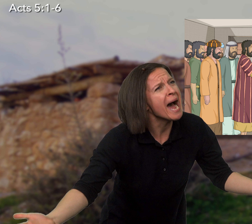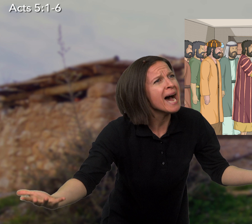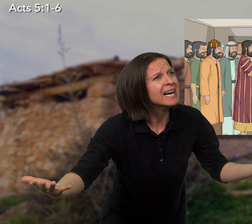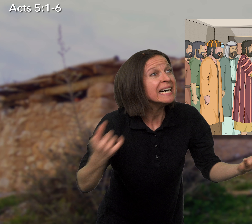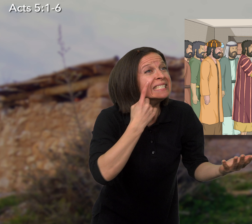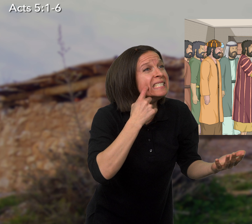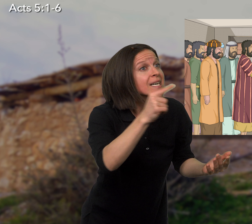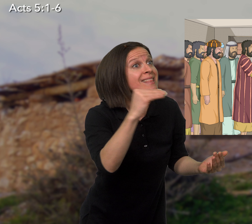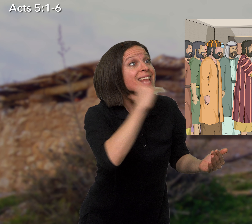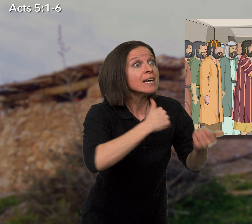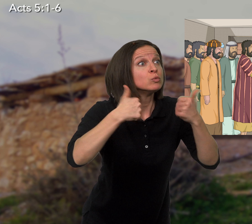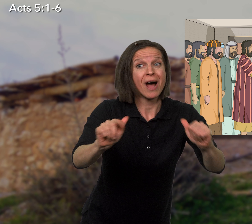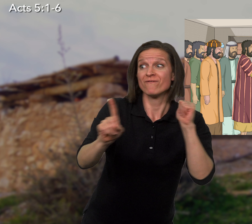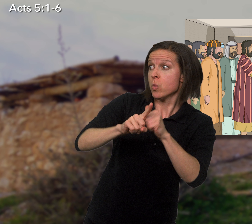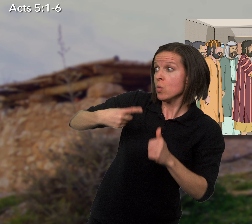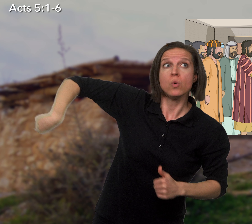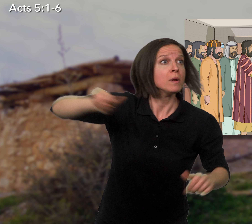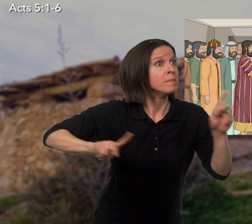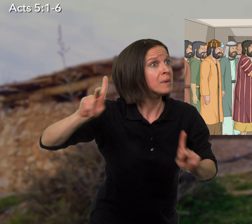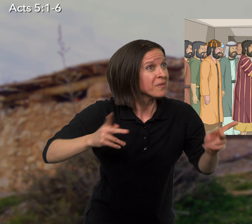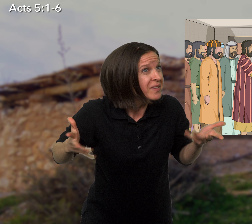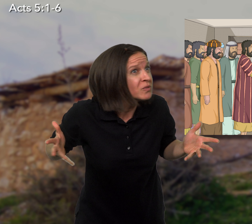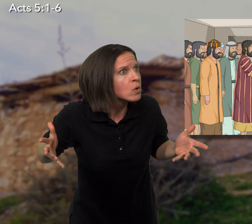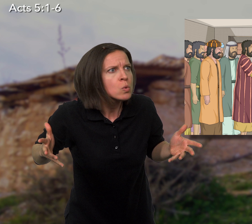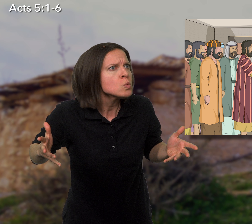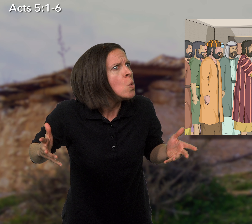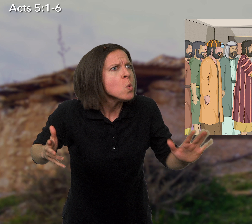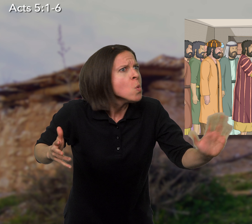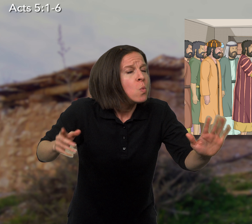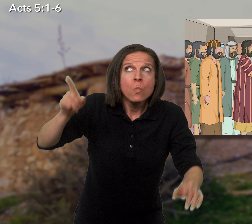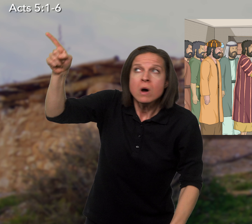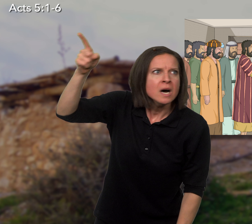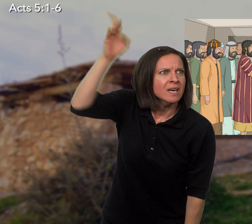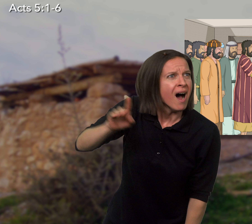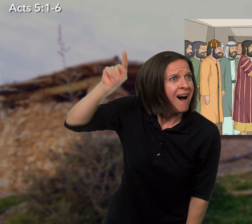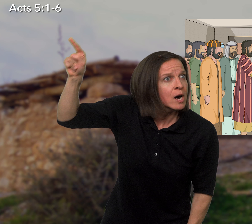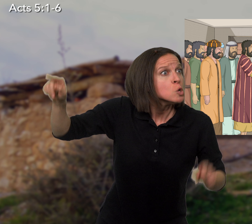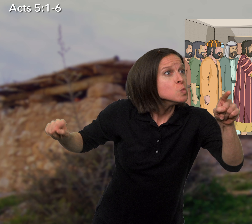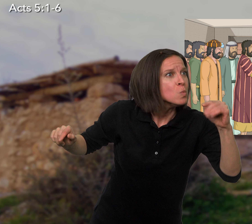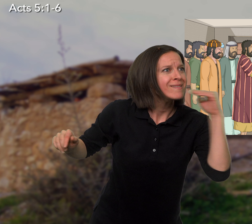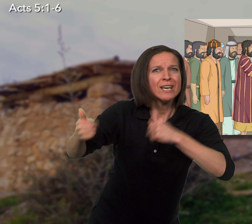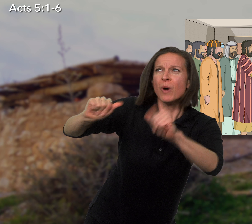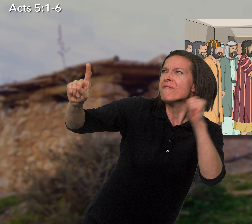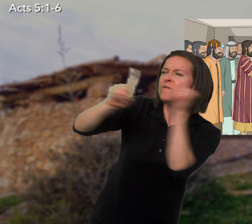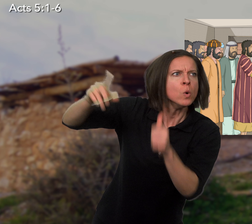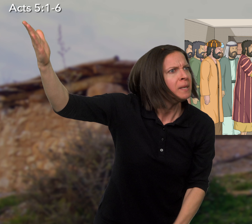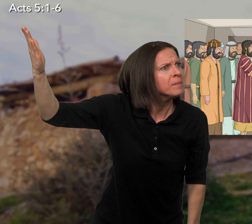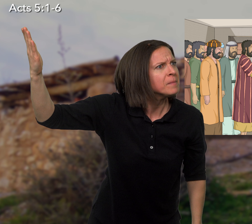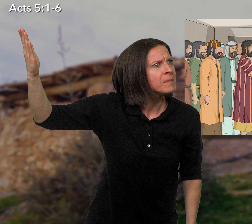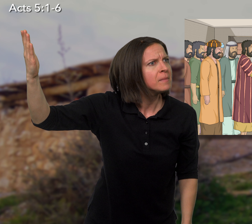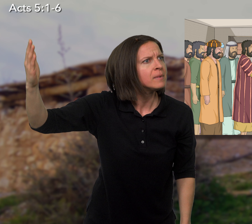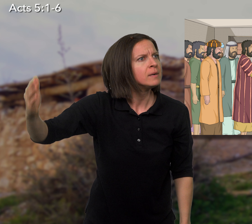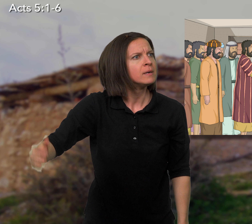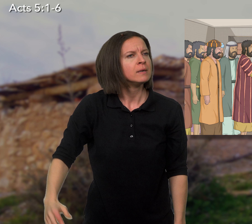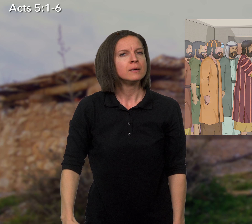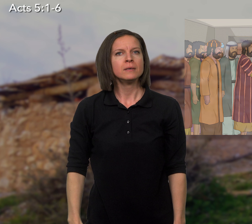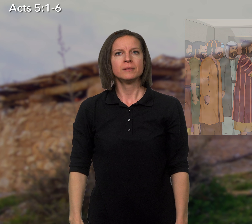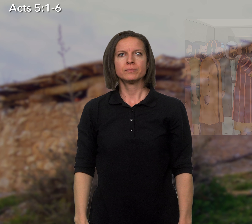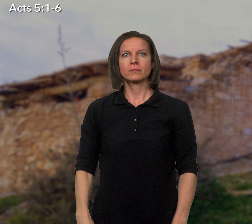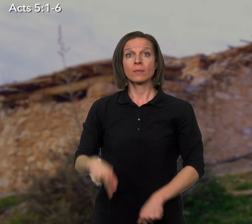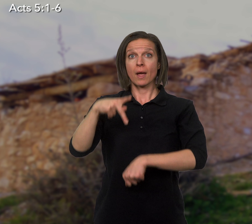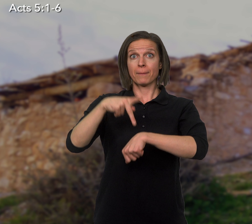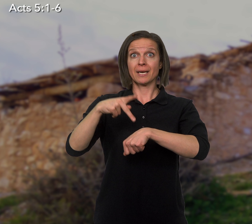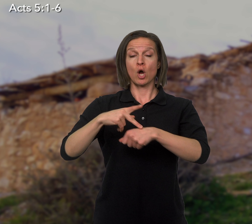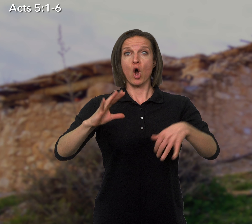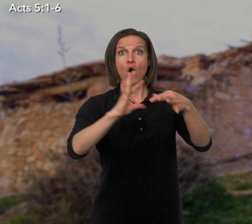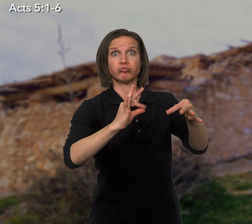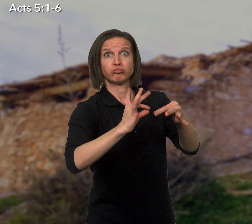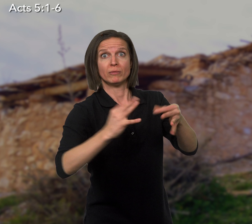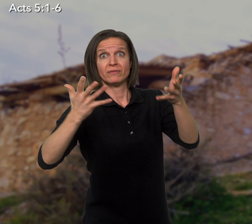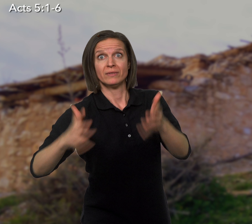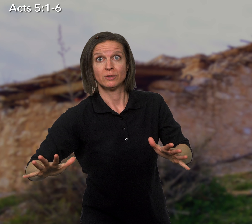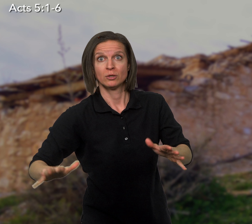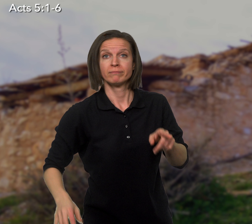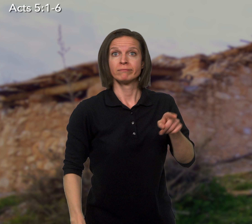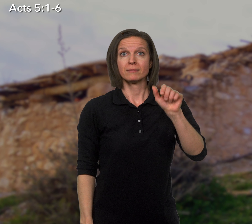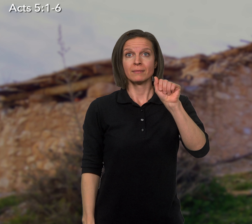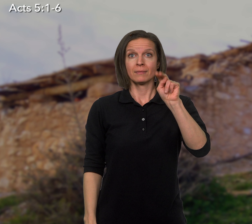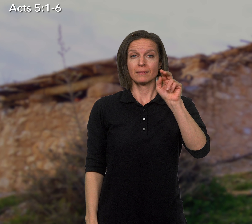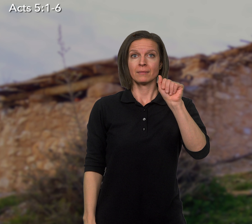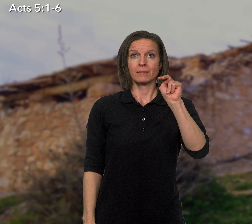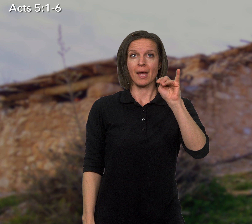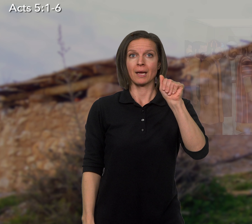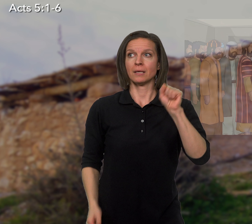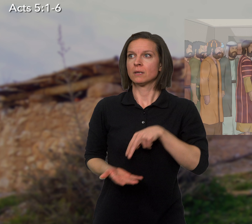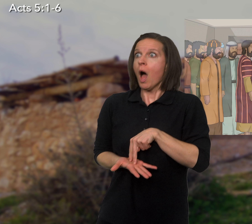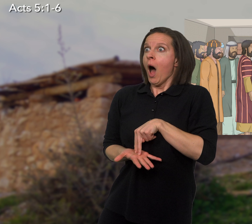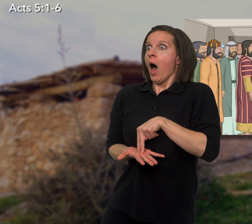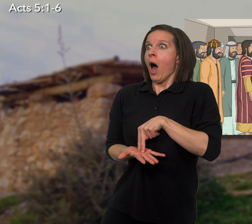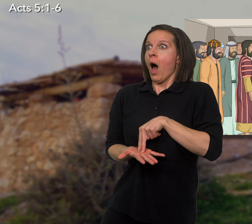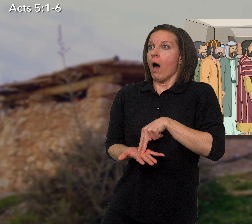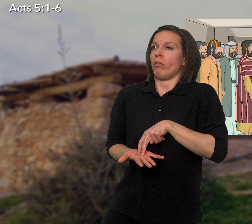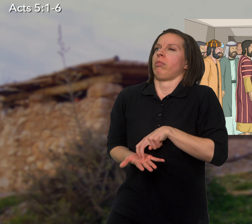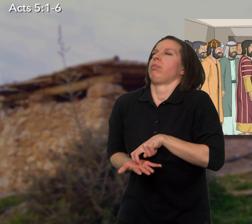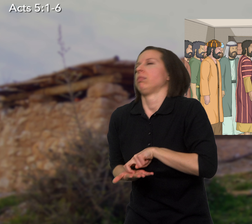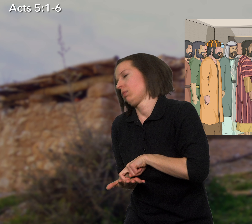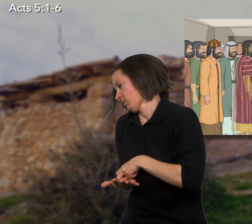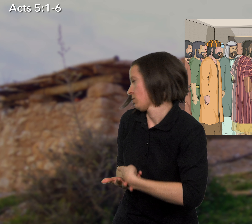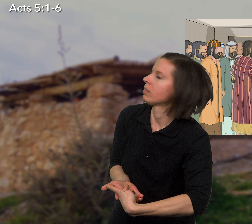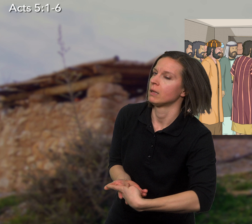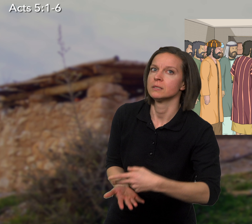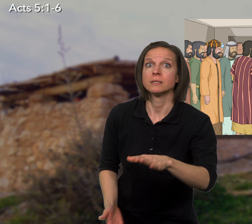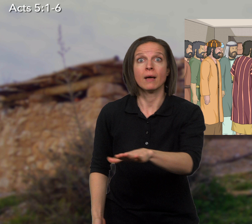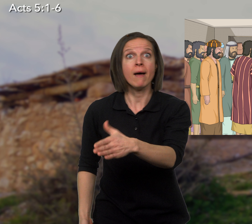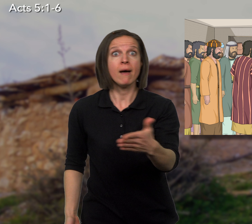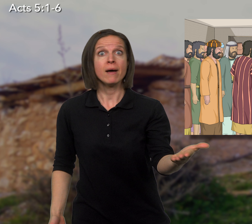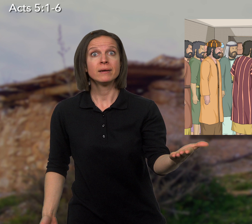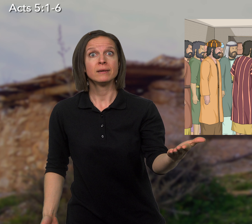How could you conceive such a deed in your heart? You have not lied to men, but to God!”